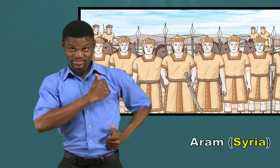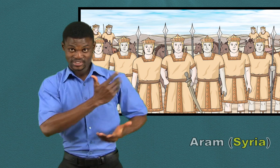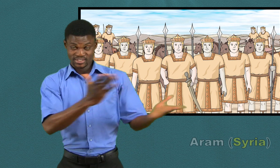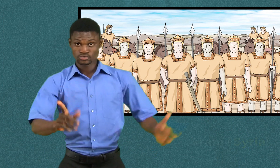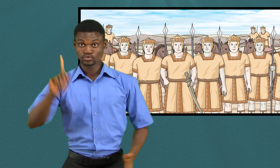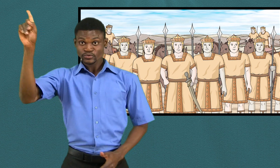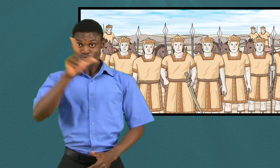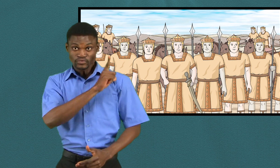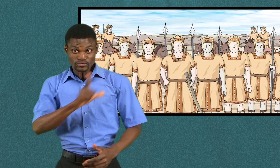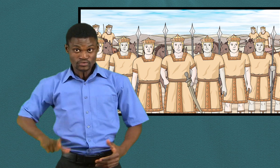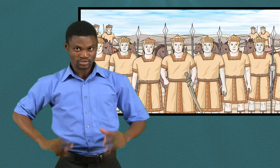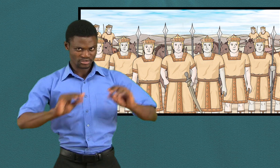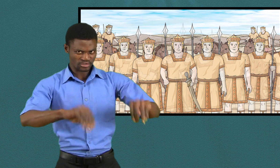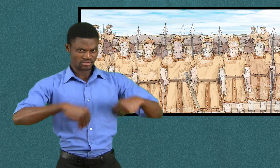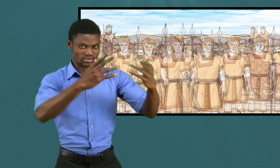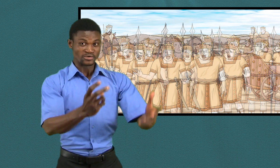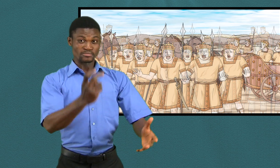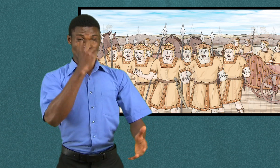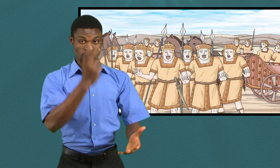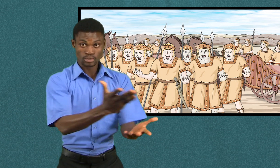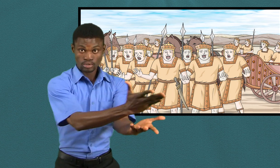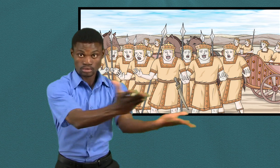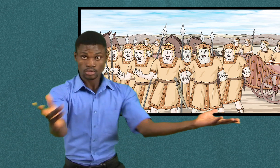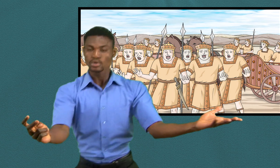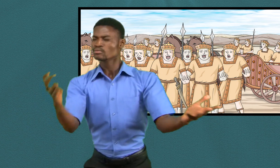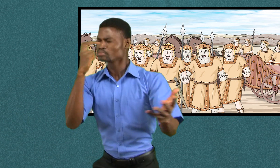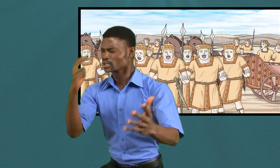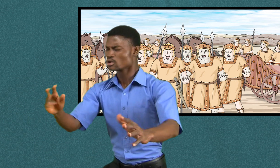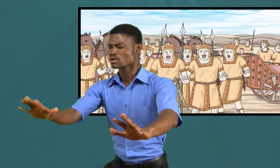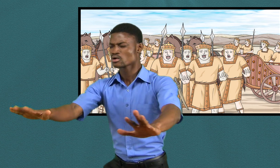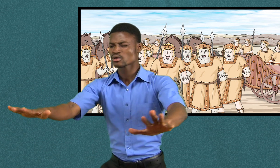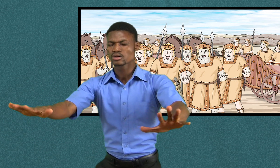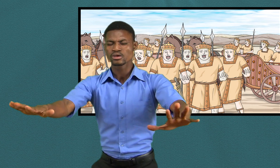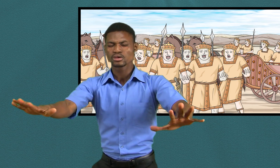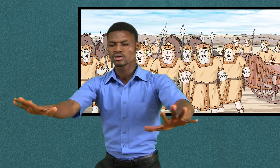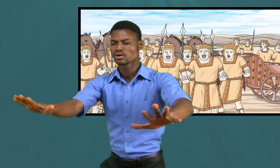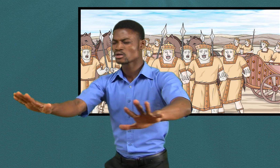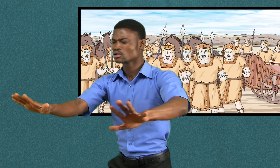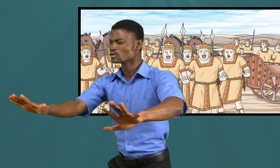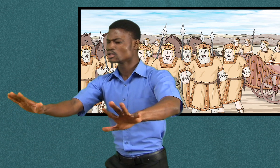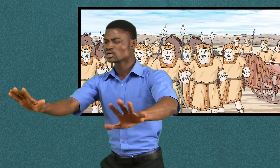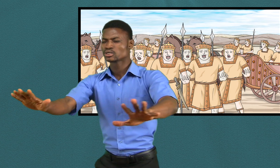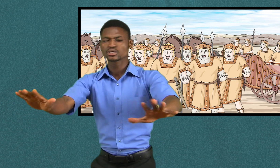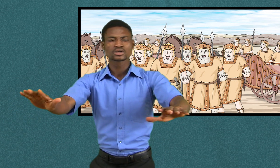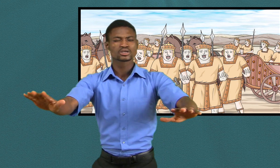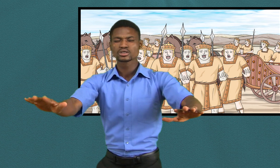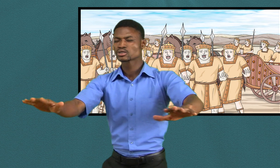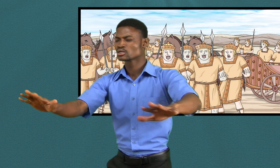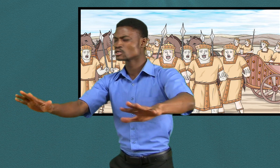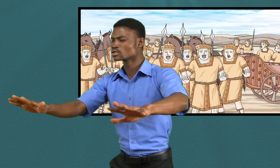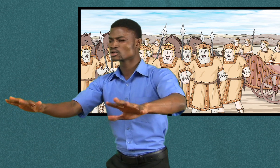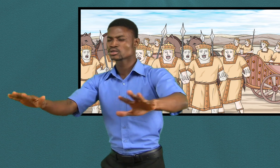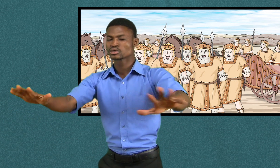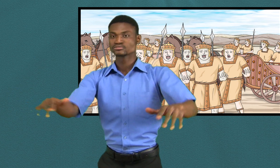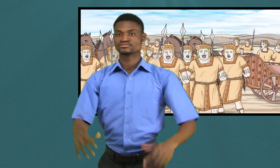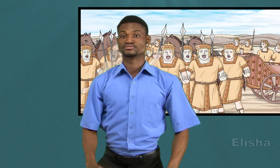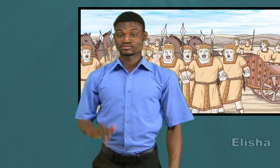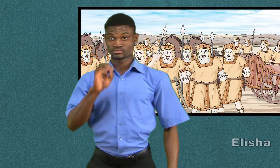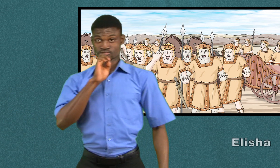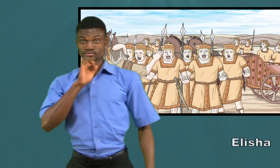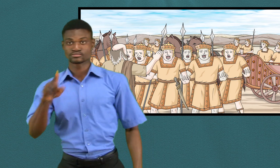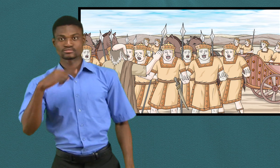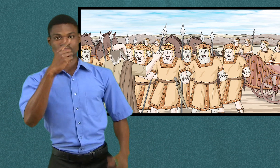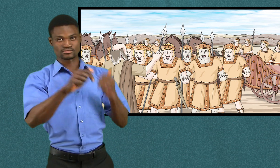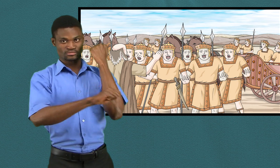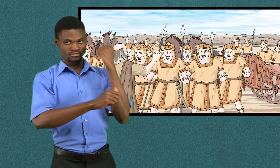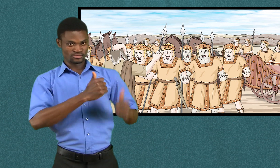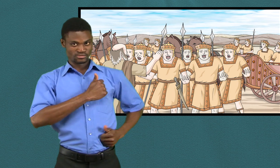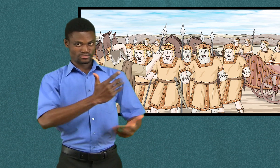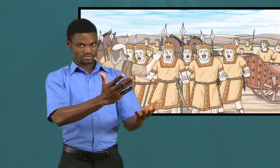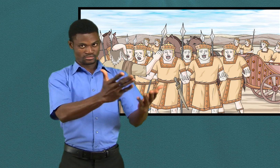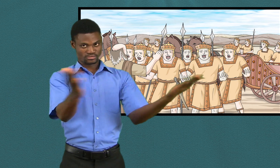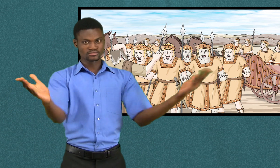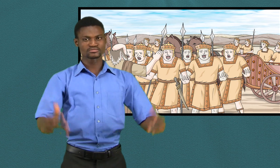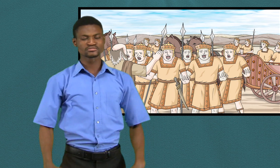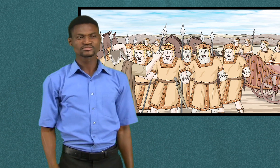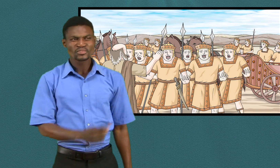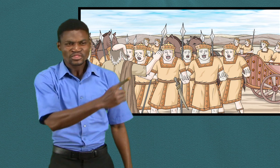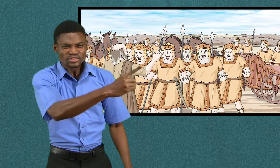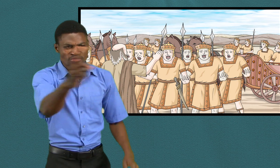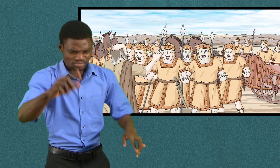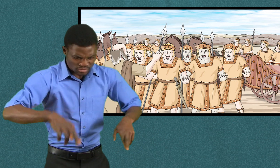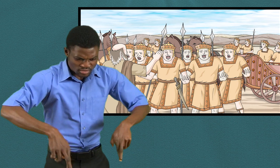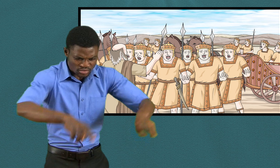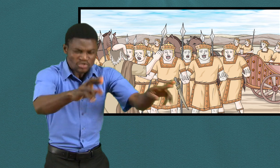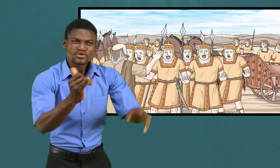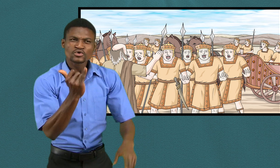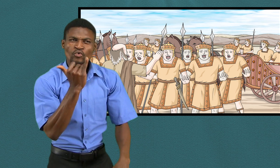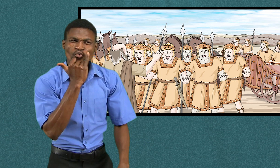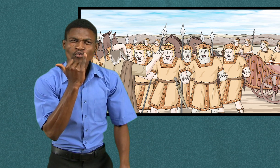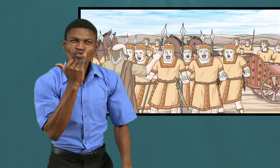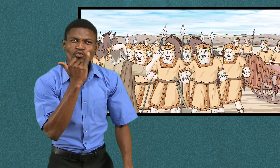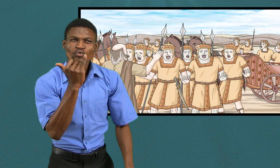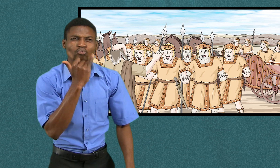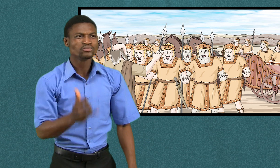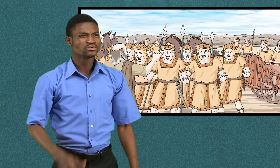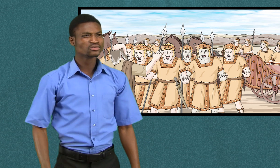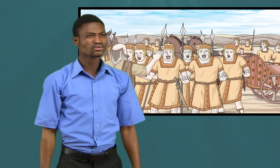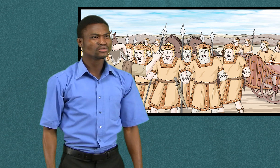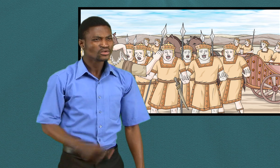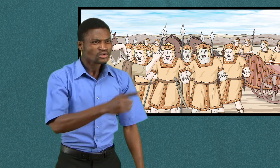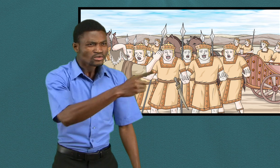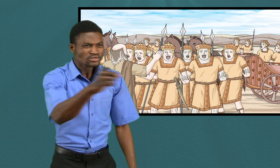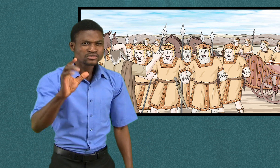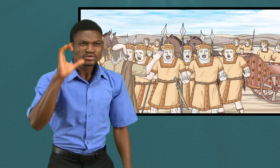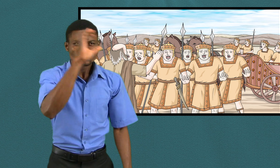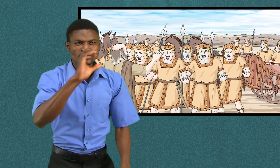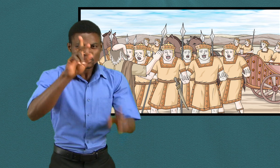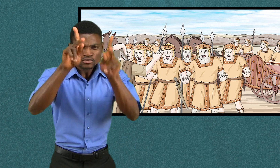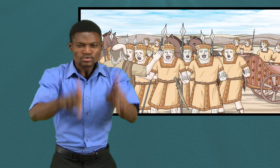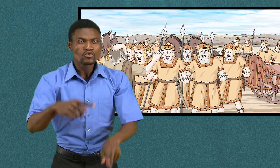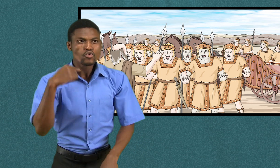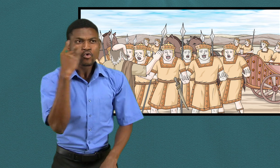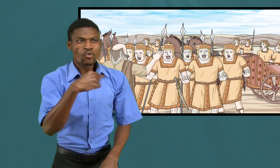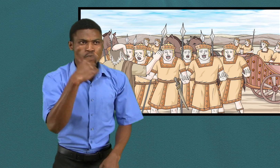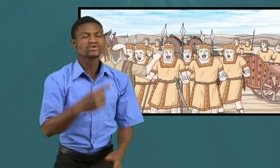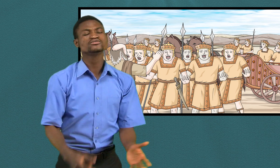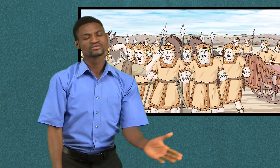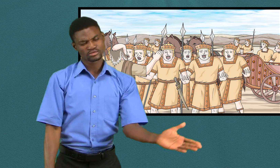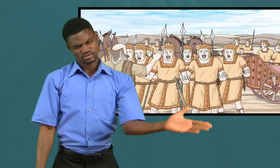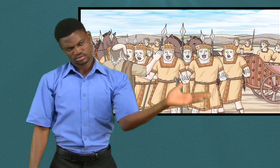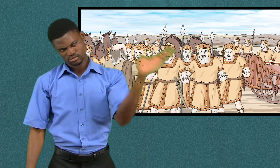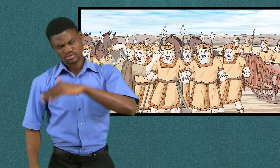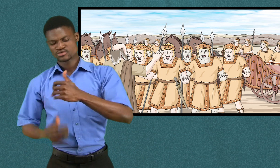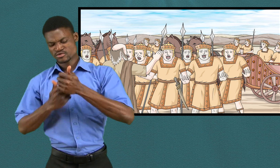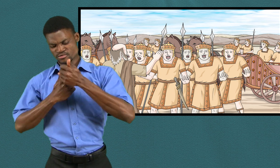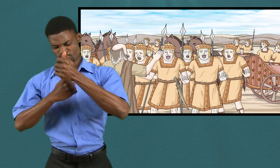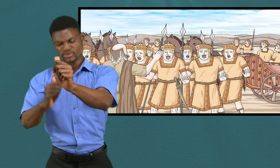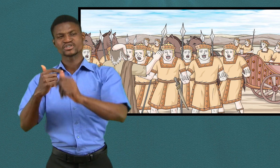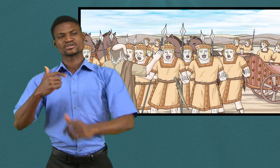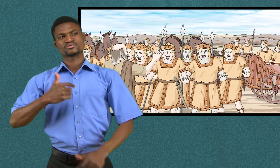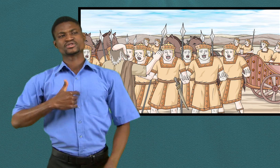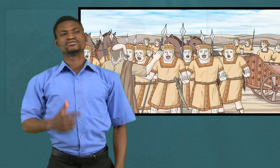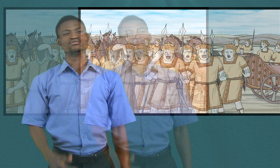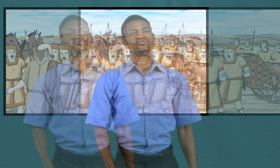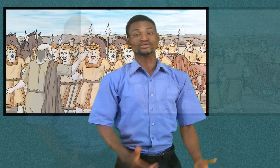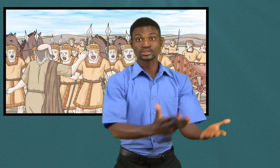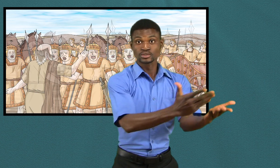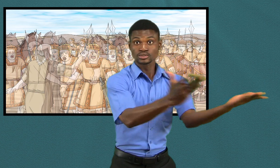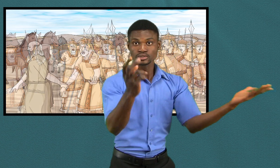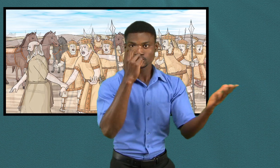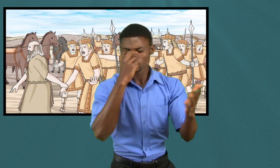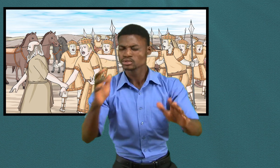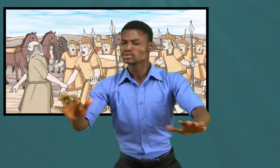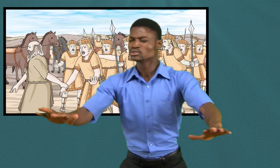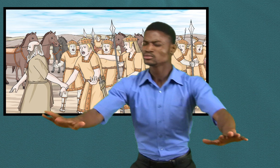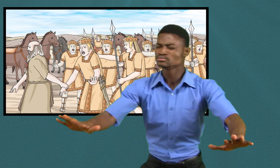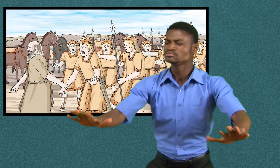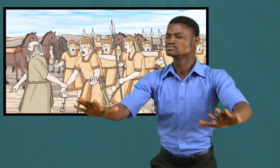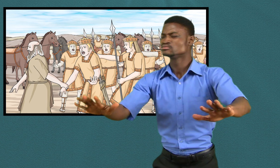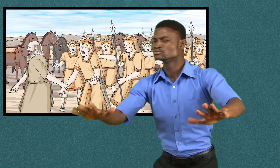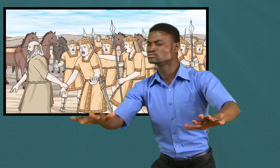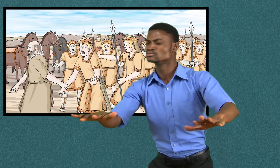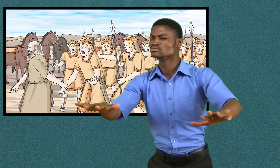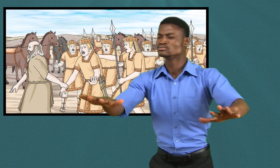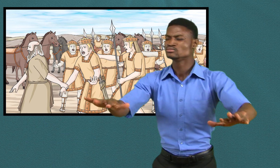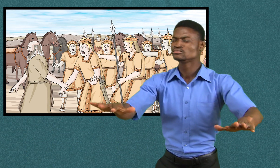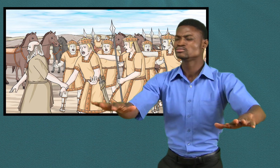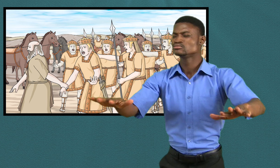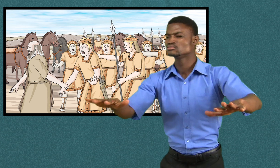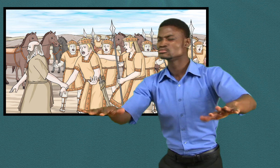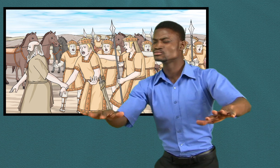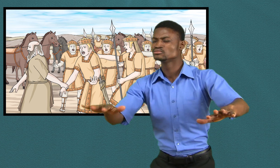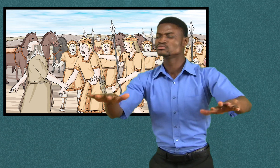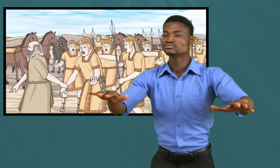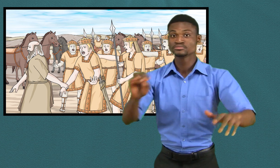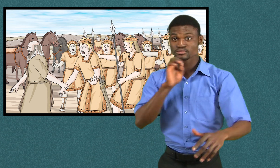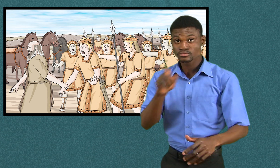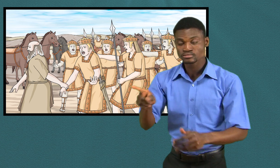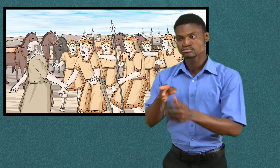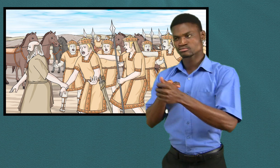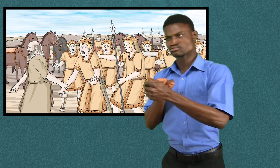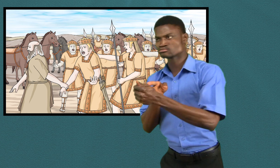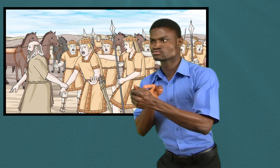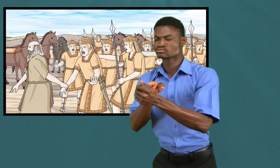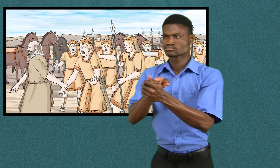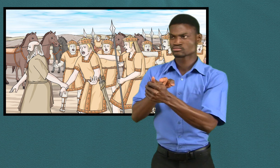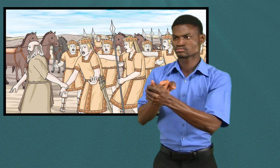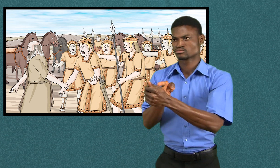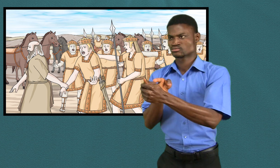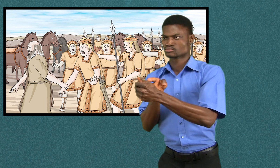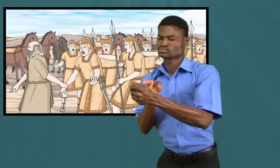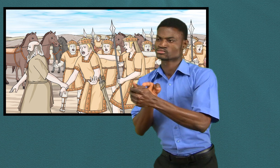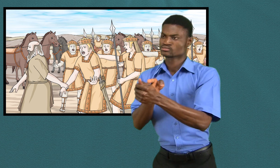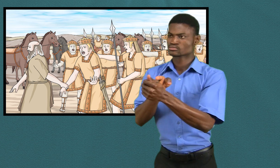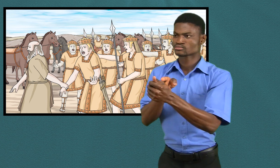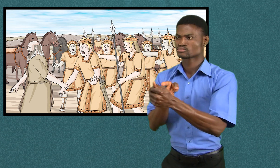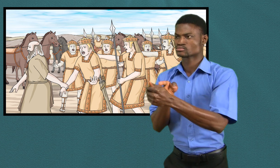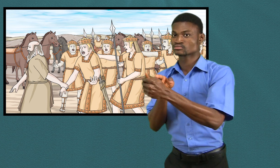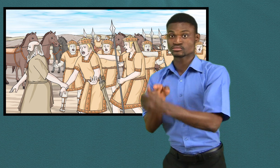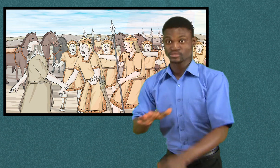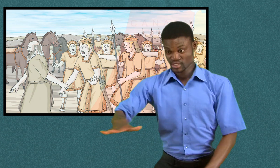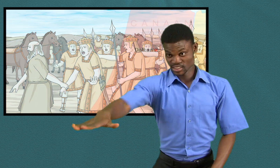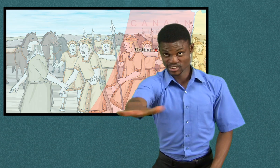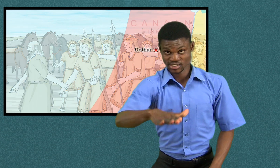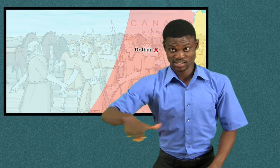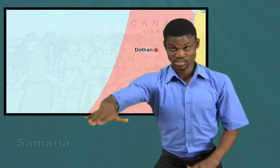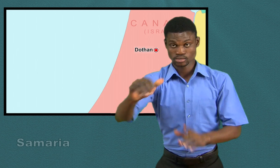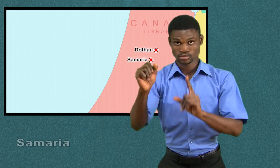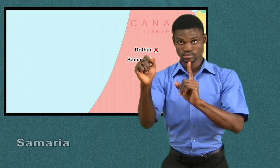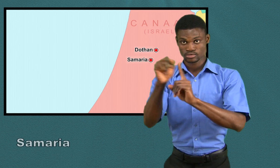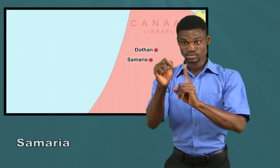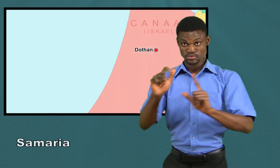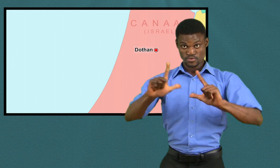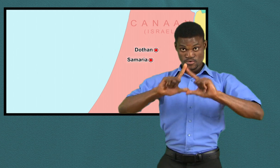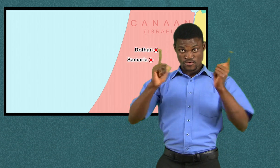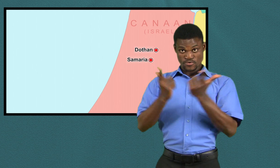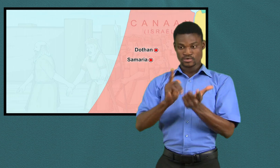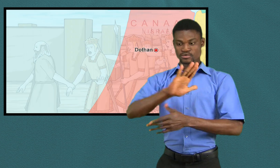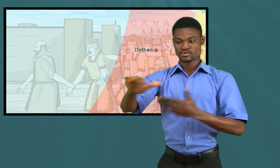So He struck them with blindness, according to the word of Elisha. And Elisha told them, “This is not the way, and this is not the city. Follow me, and I will take you to the man you are seeking.”